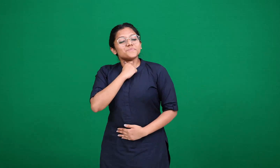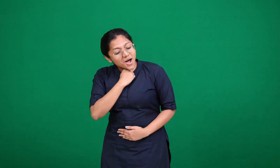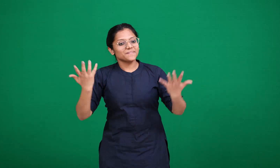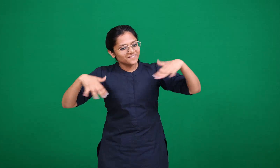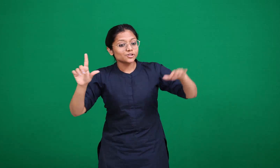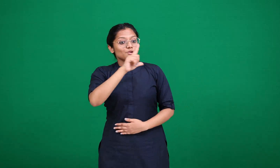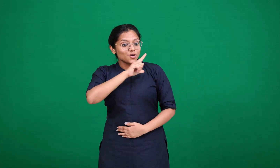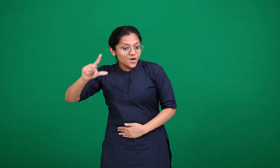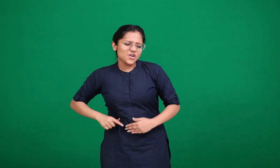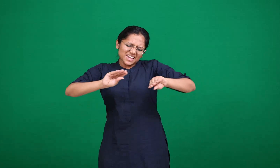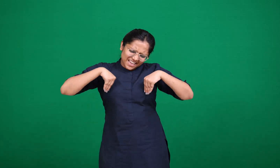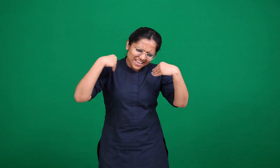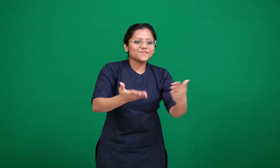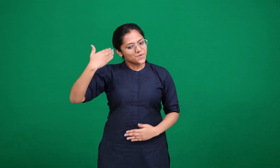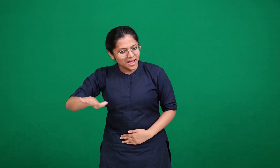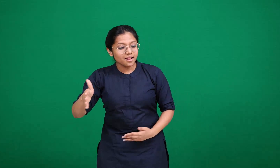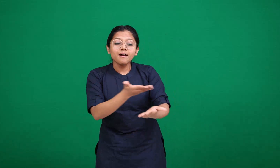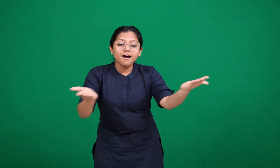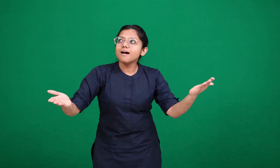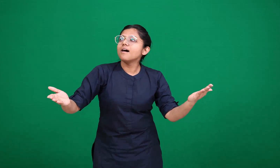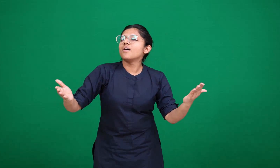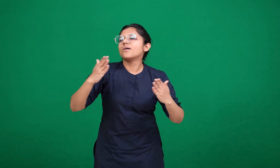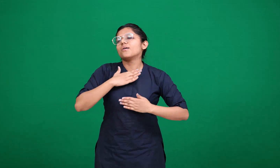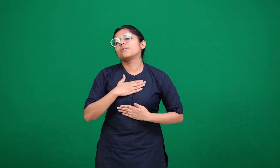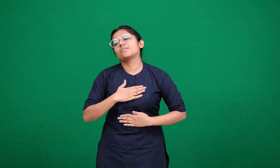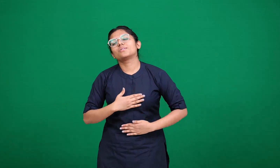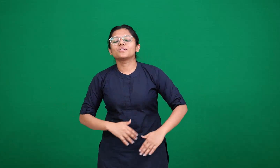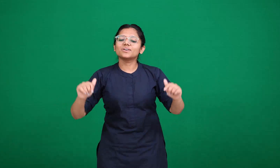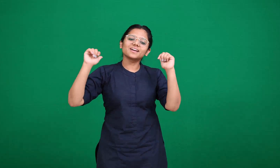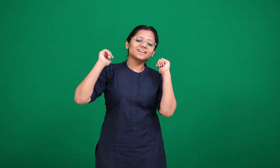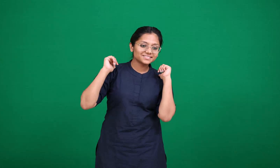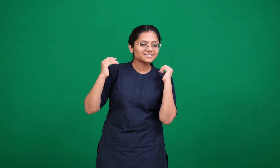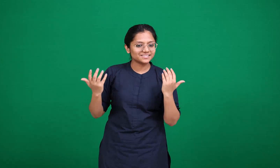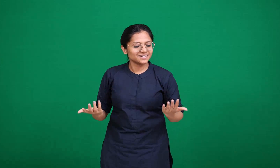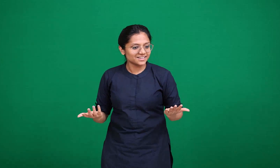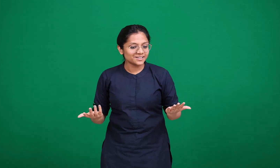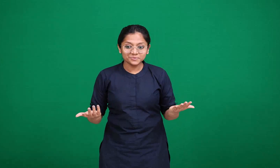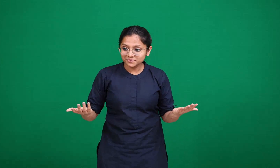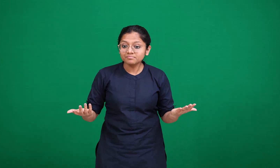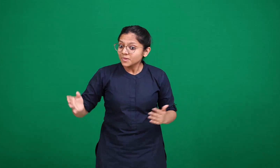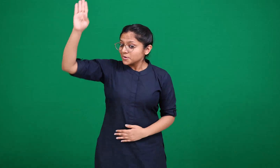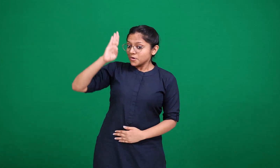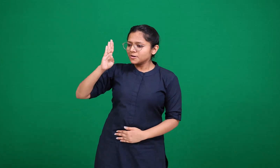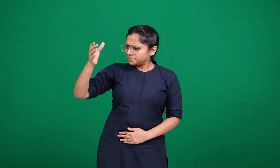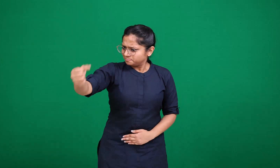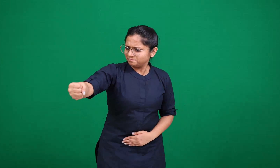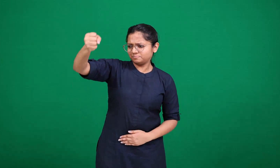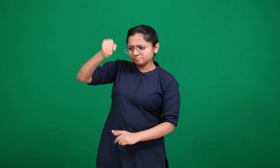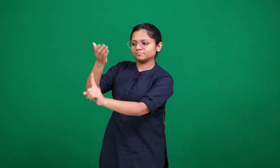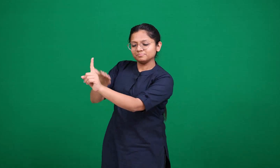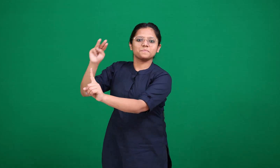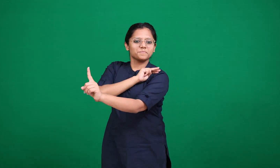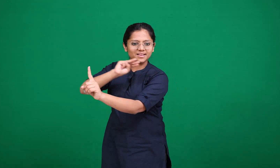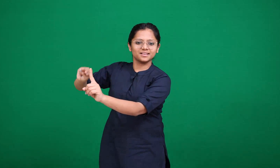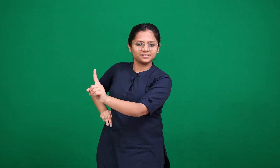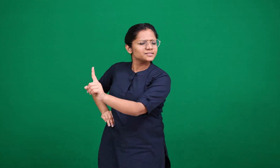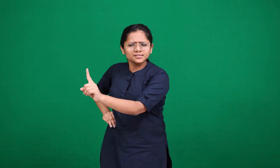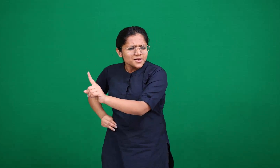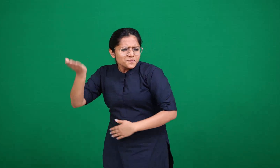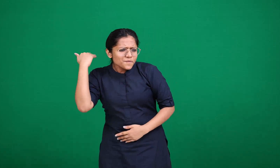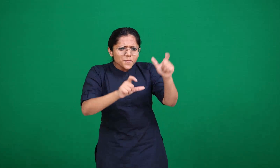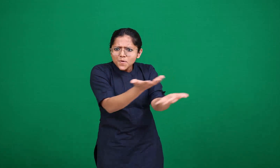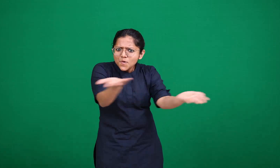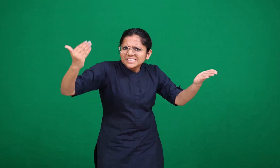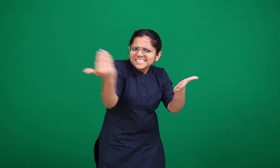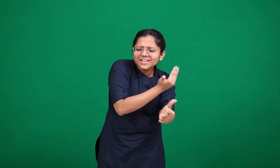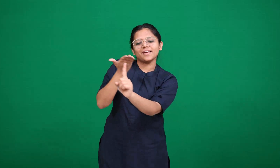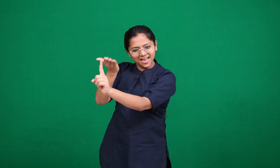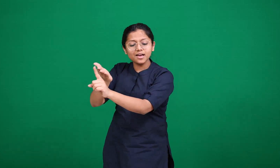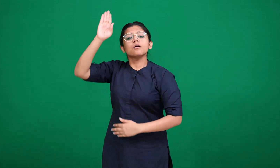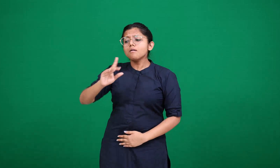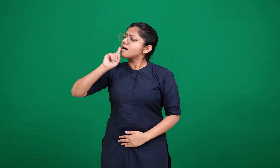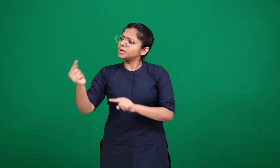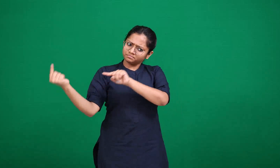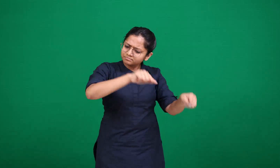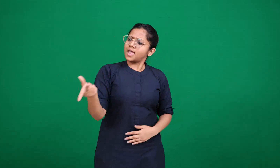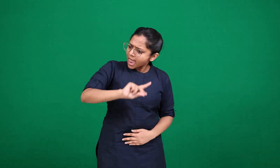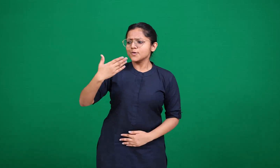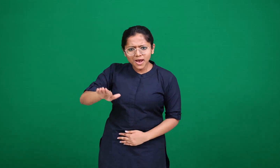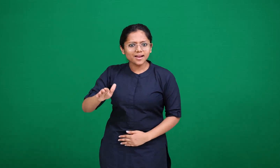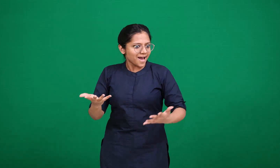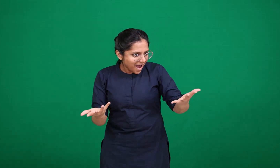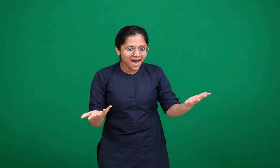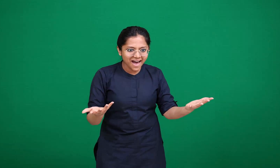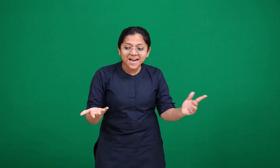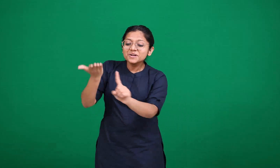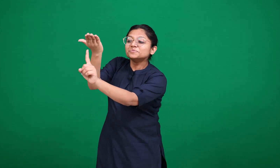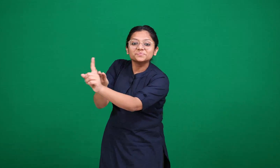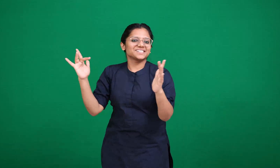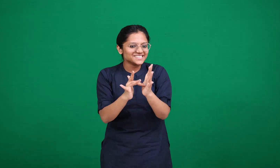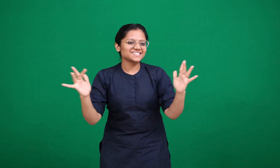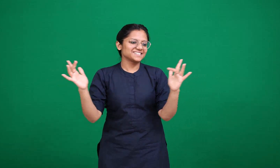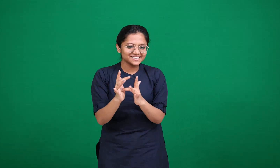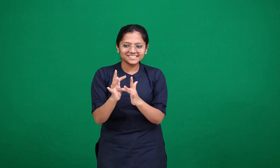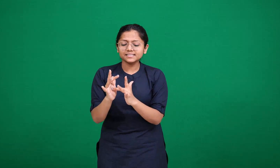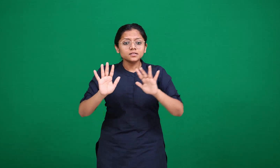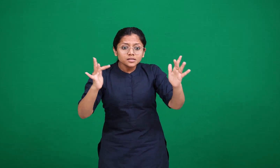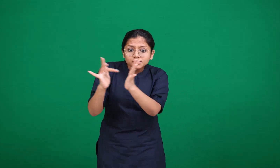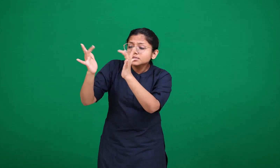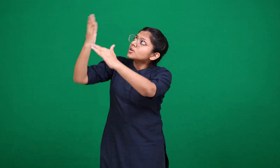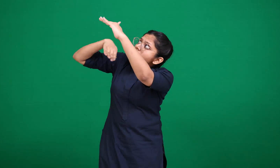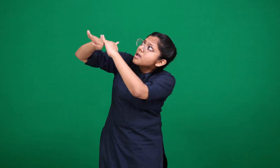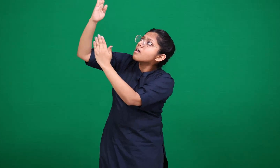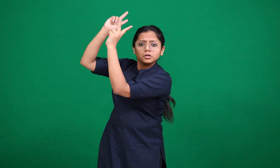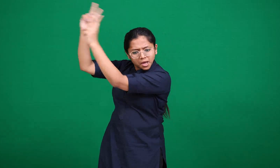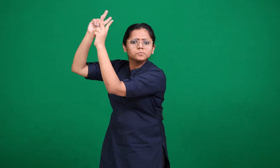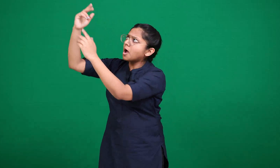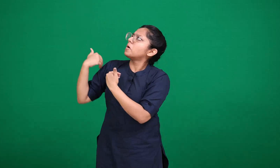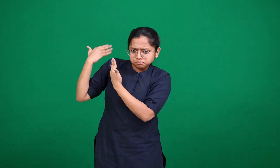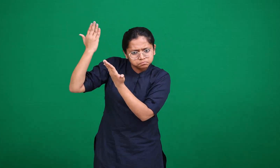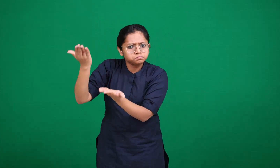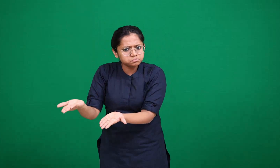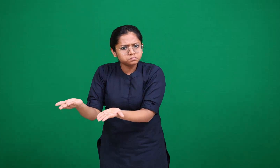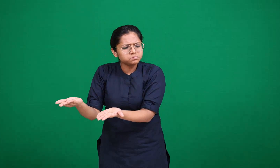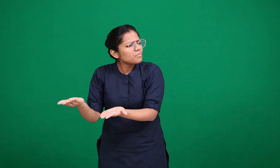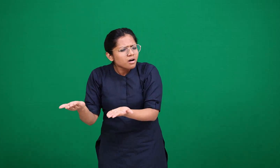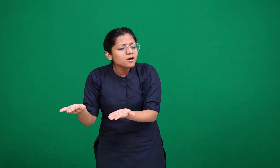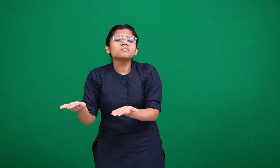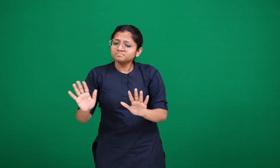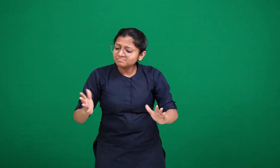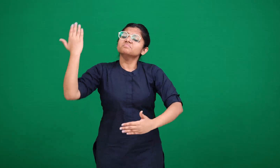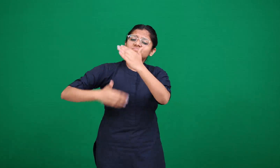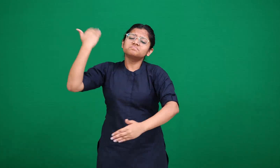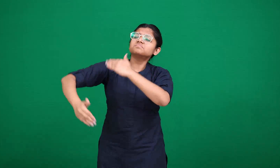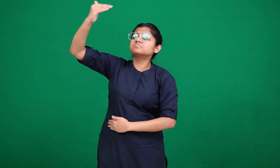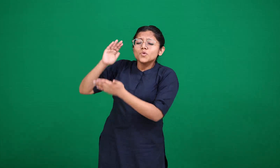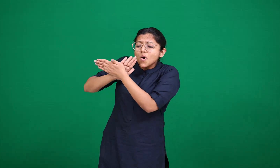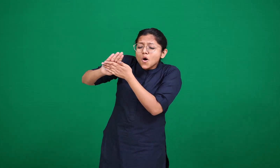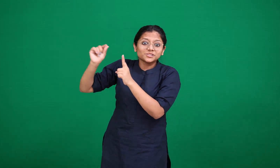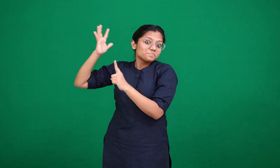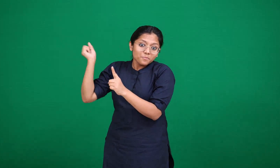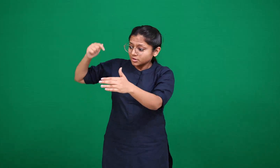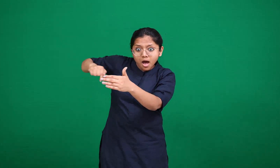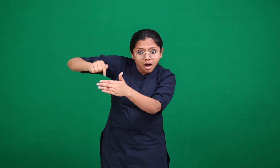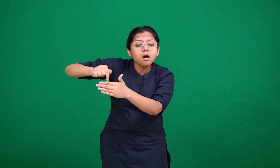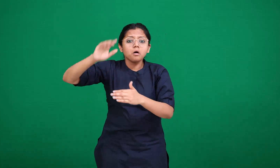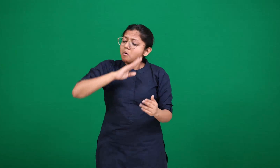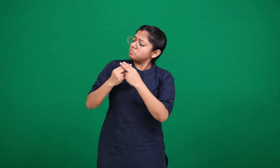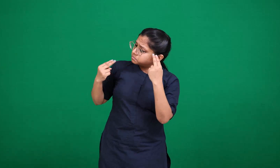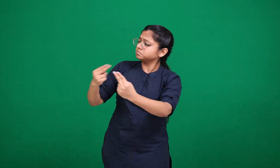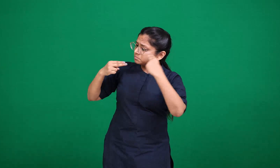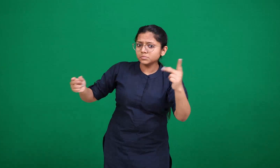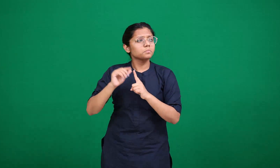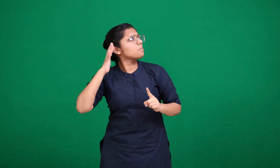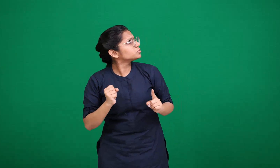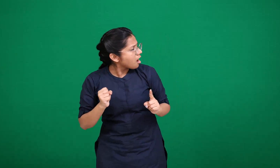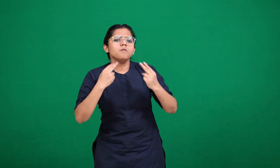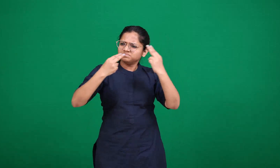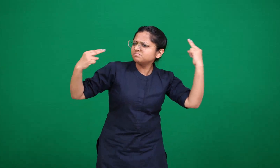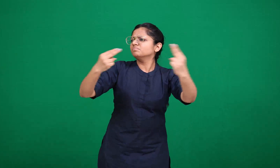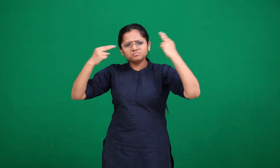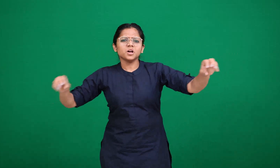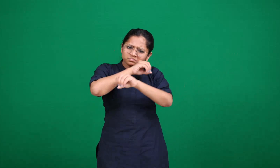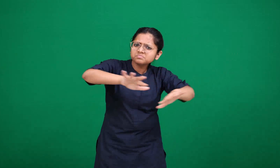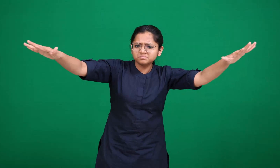Heaven must take Him in until the time comes for the restoration of all things, which God announced long ago through His holy prophets.